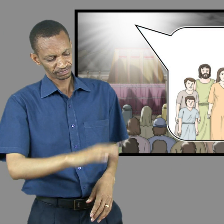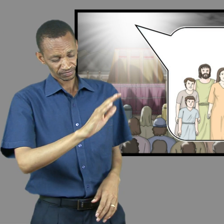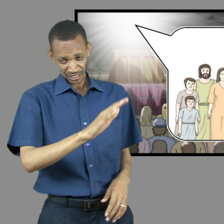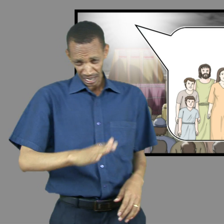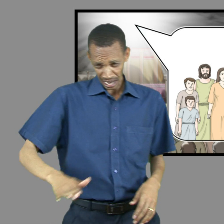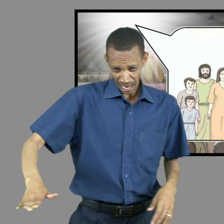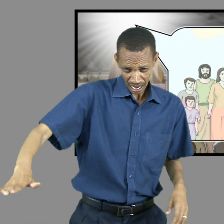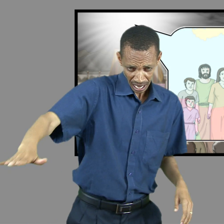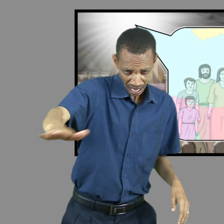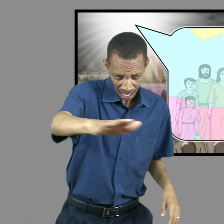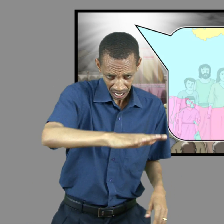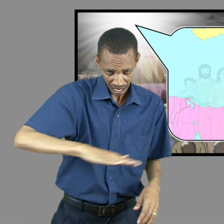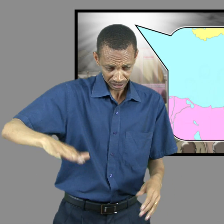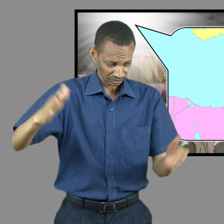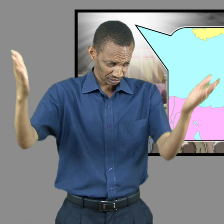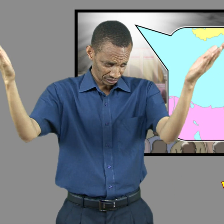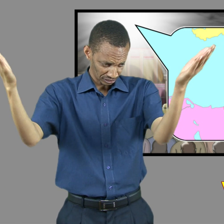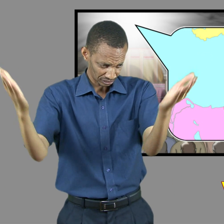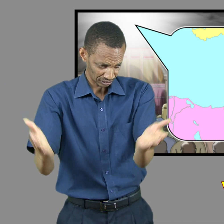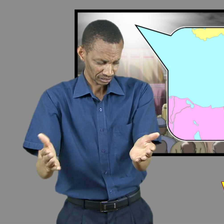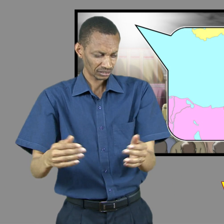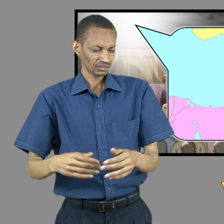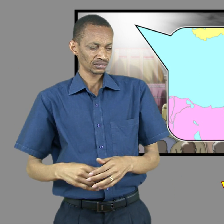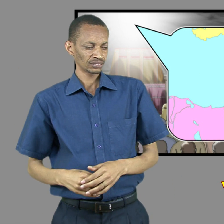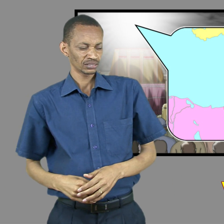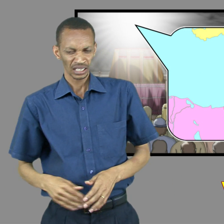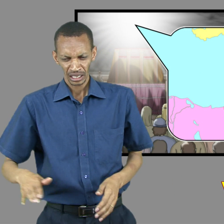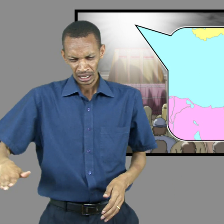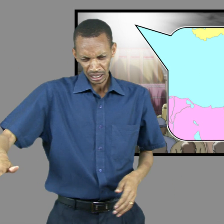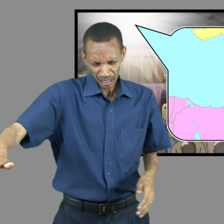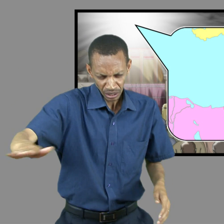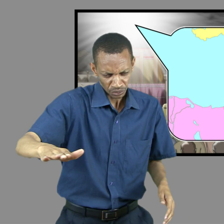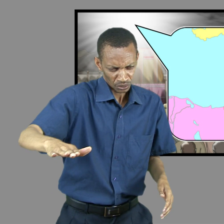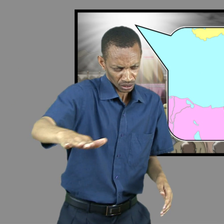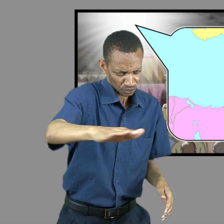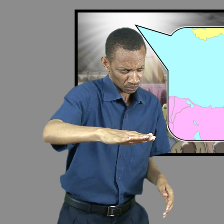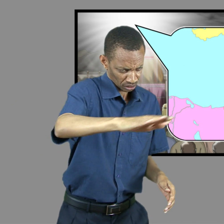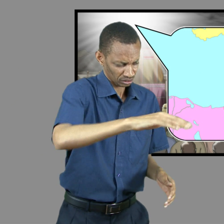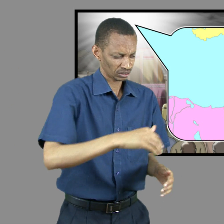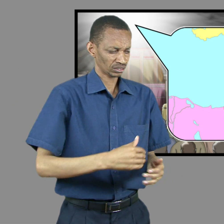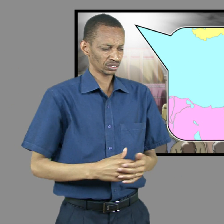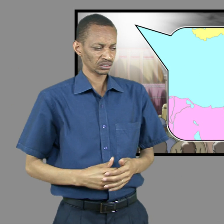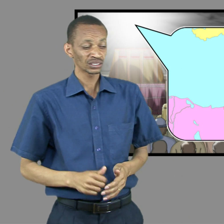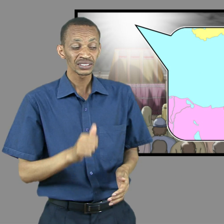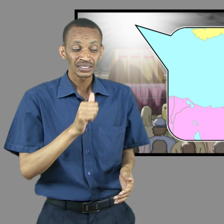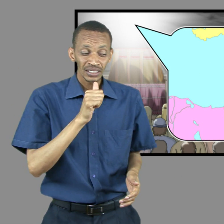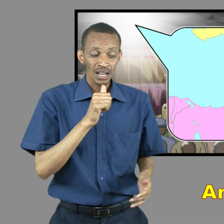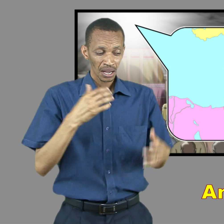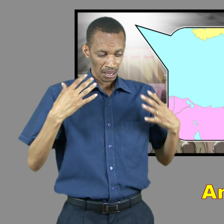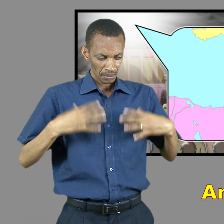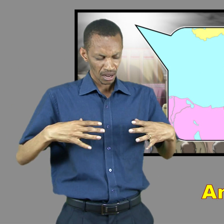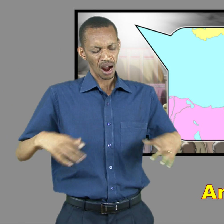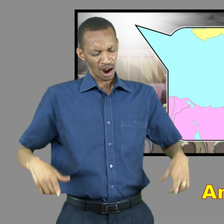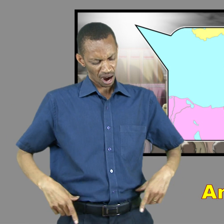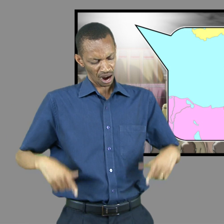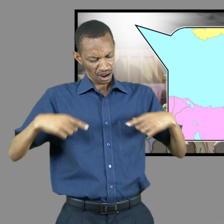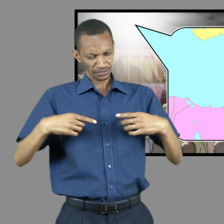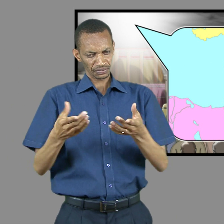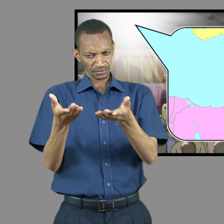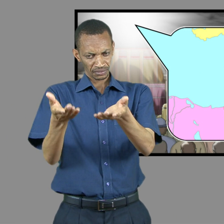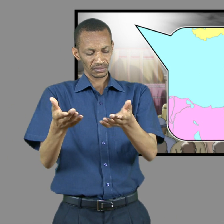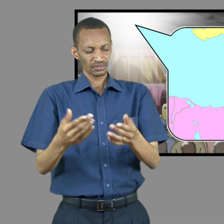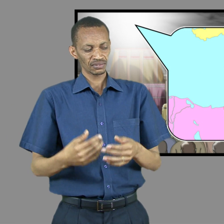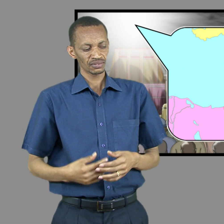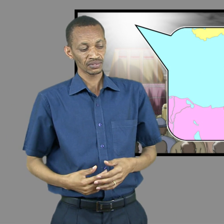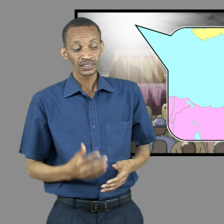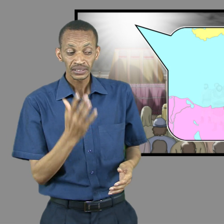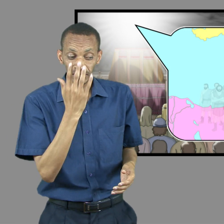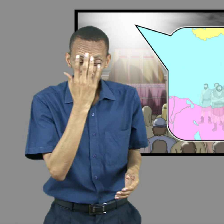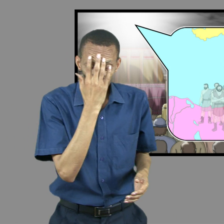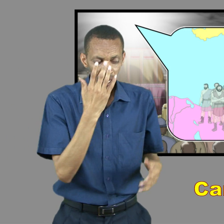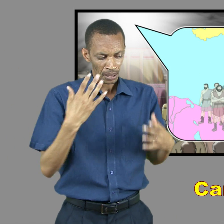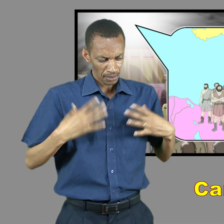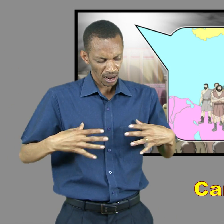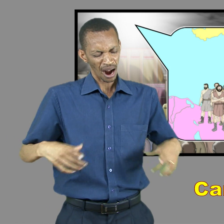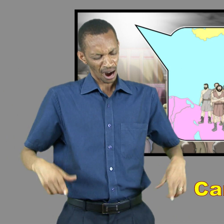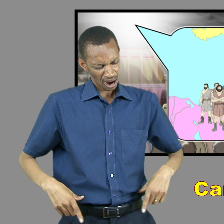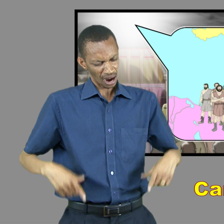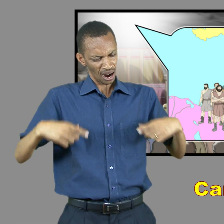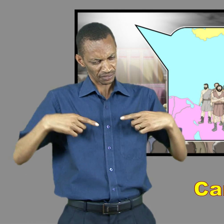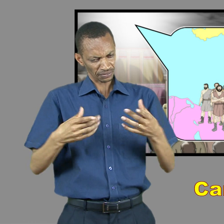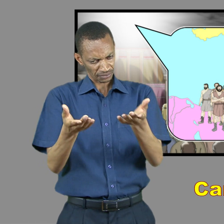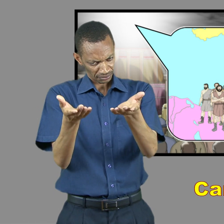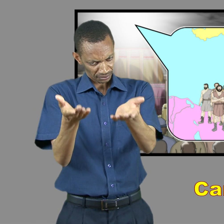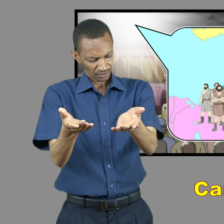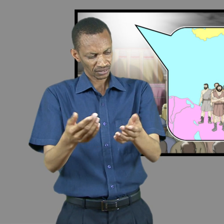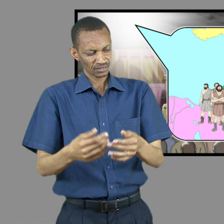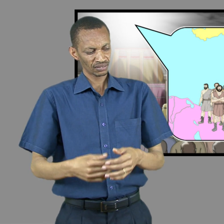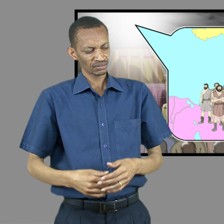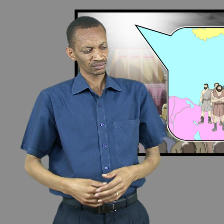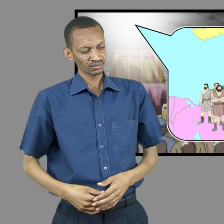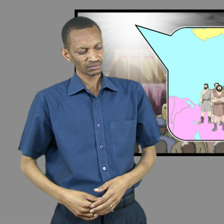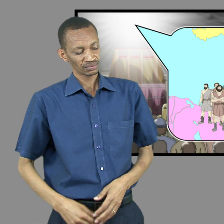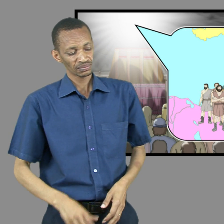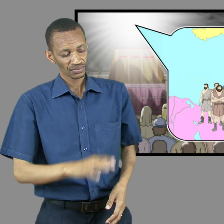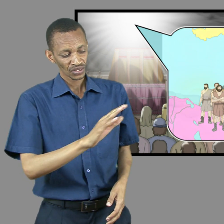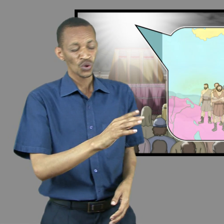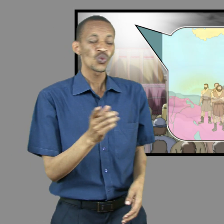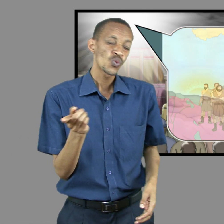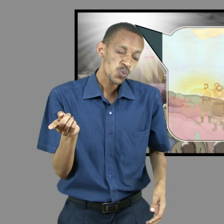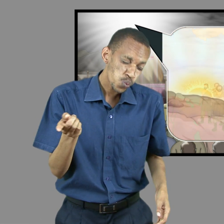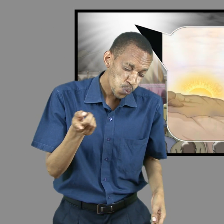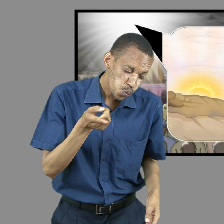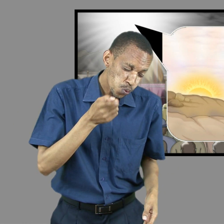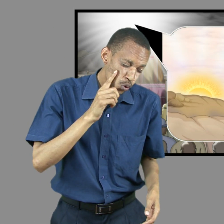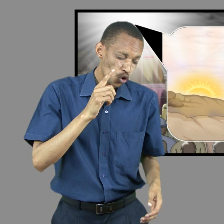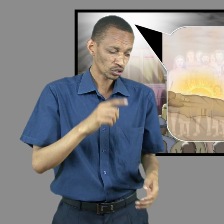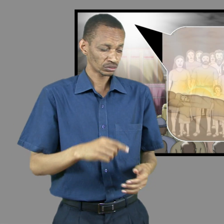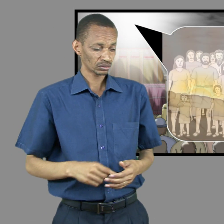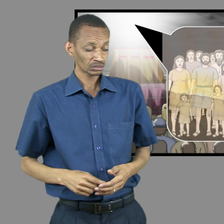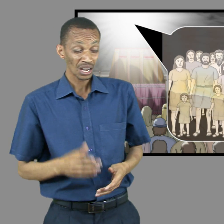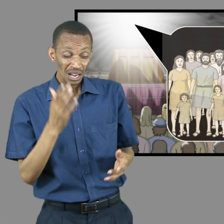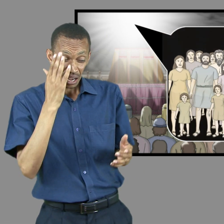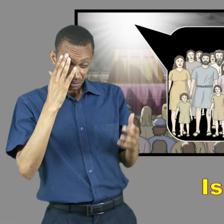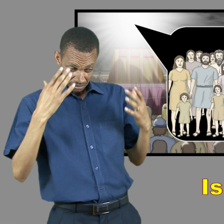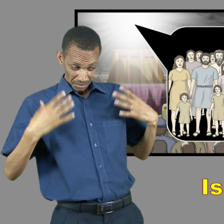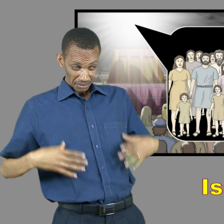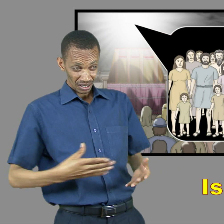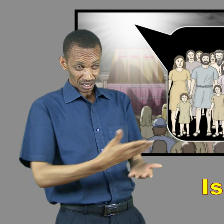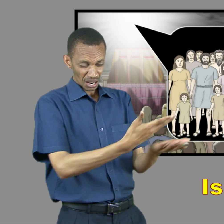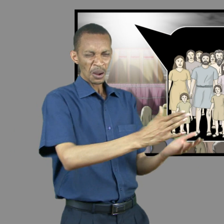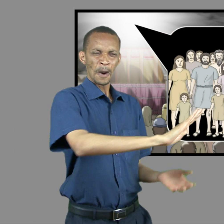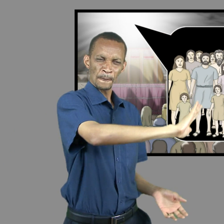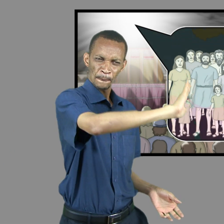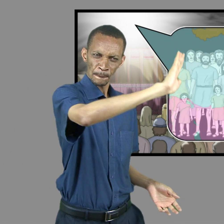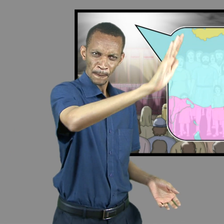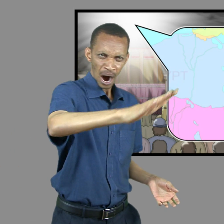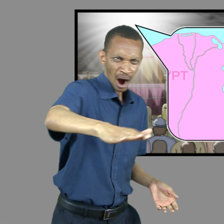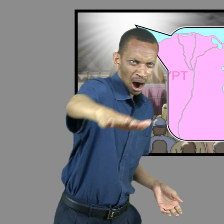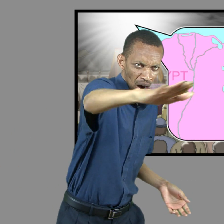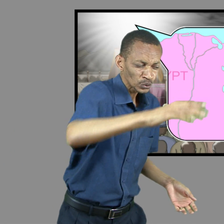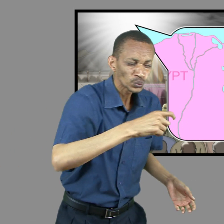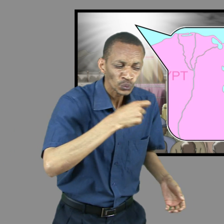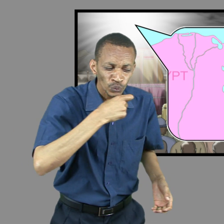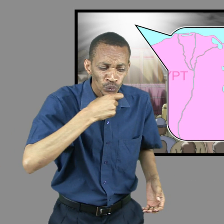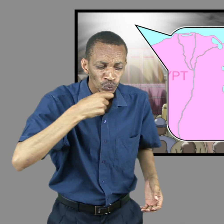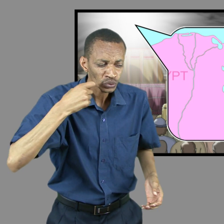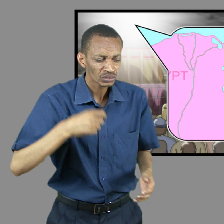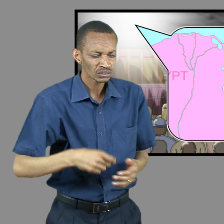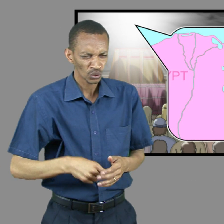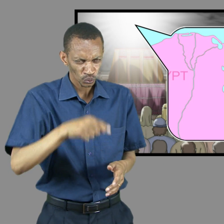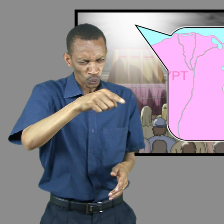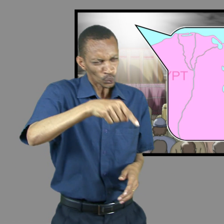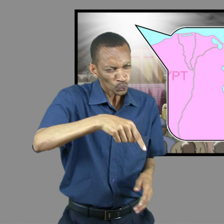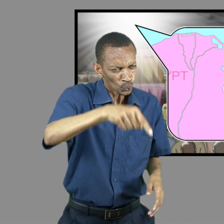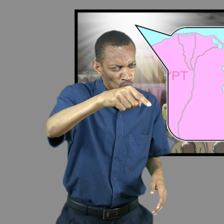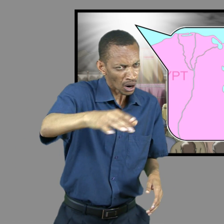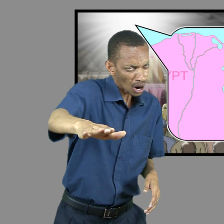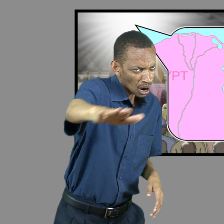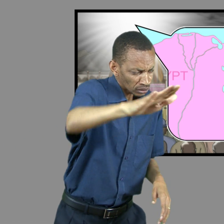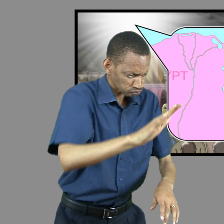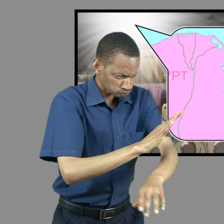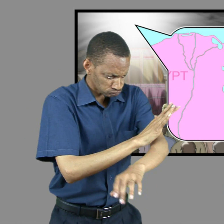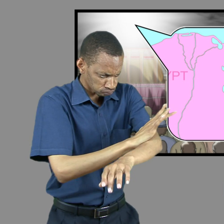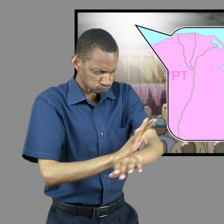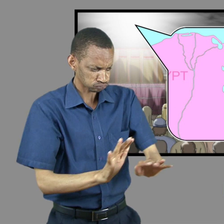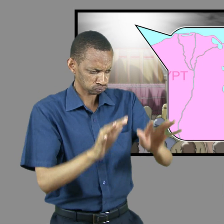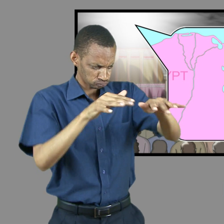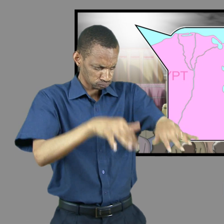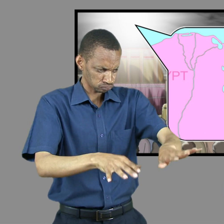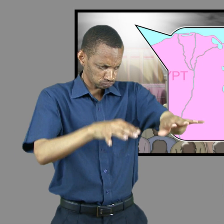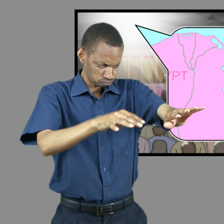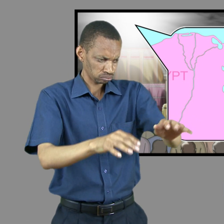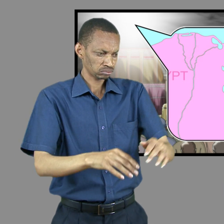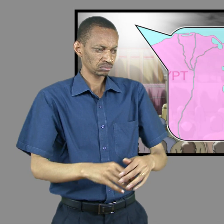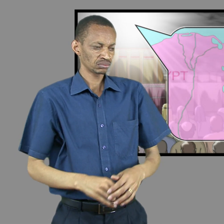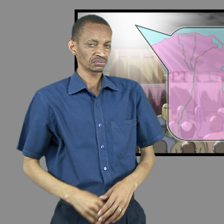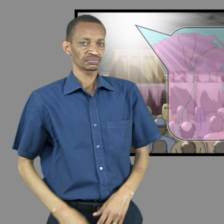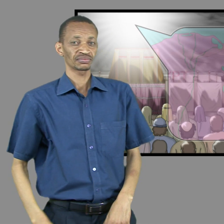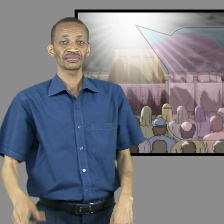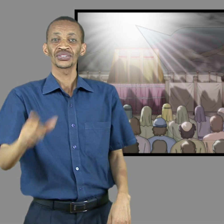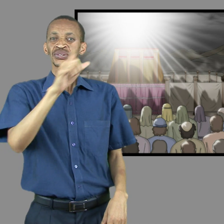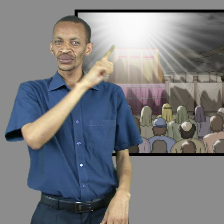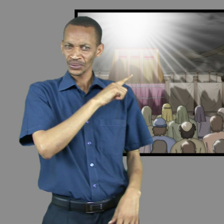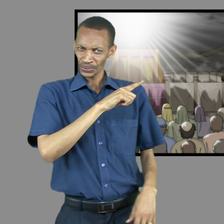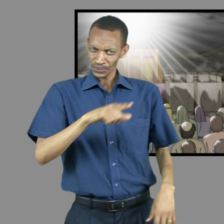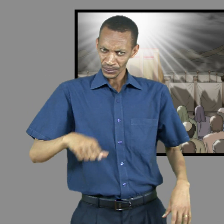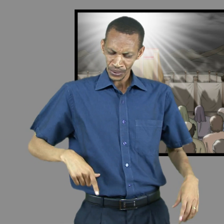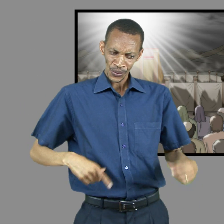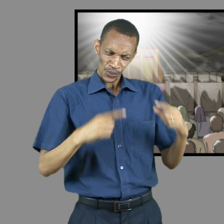Now since the Amalekites and Canaanites are living in the valleys, turn back tomorrow and head for the wilderness along the route to the Red Sea.”